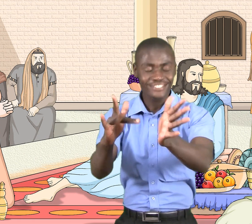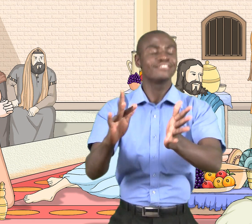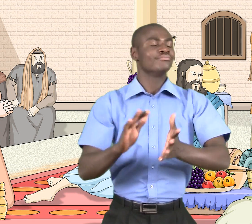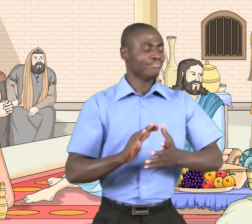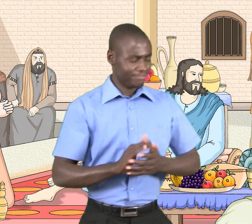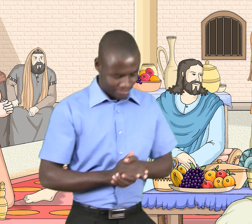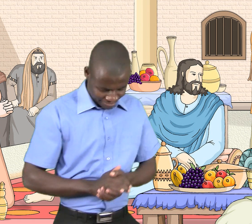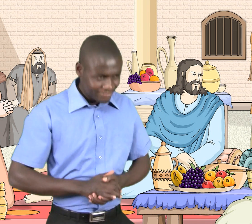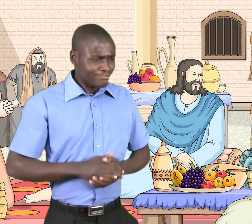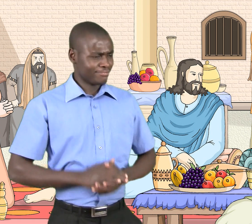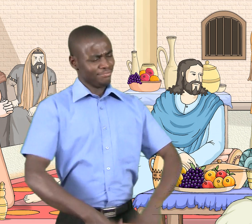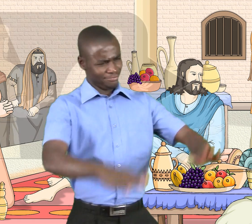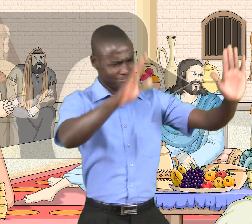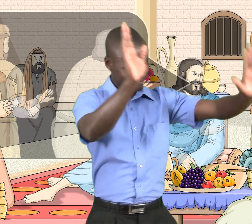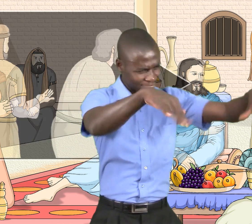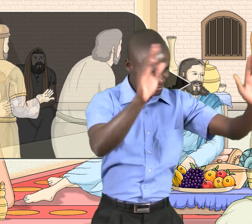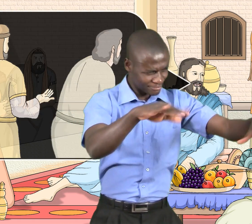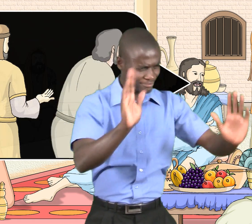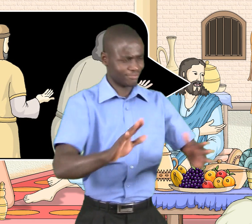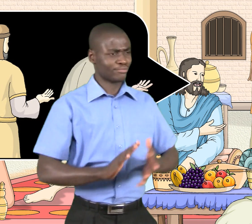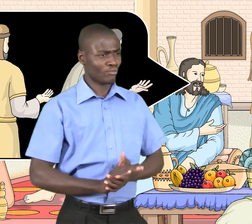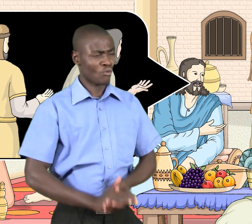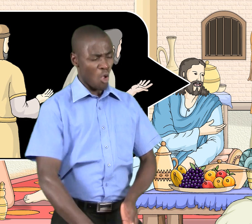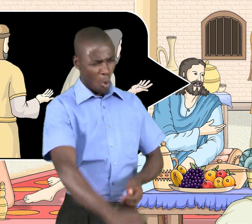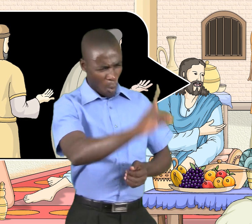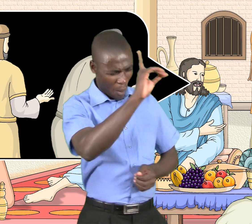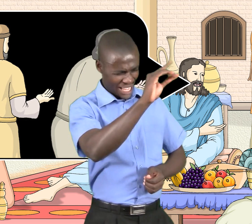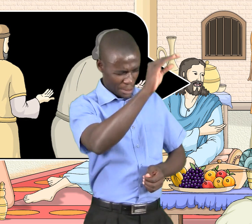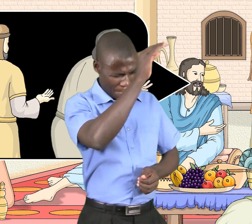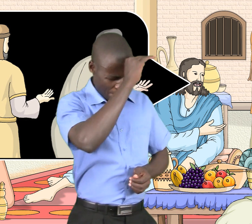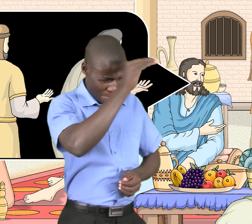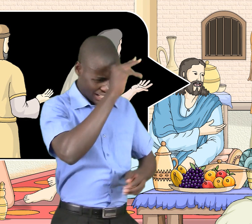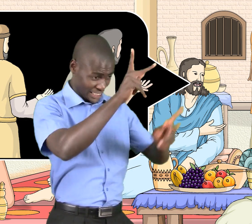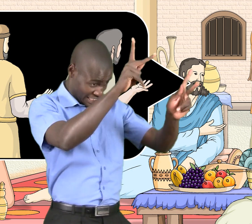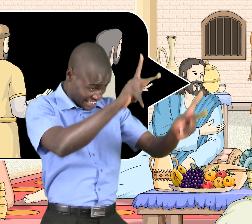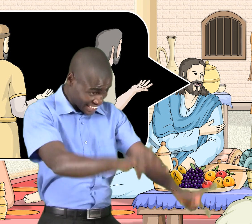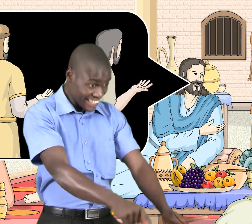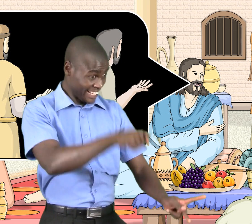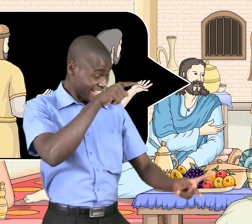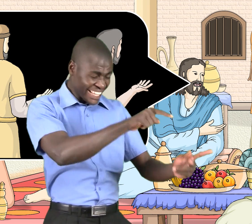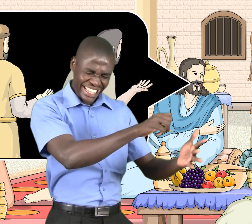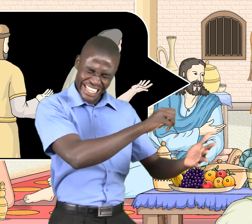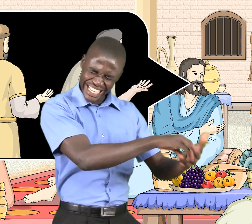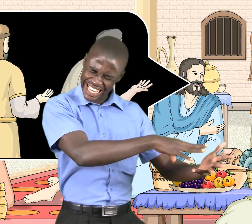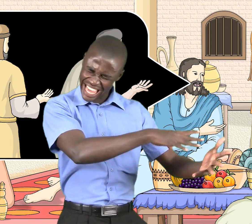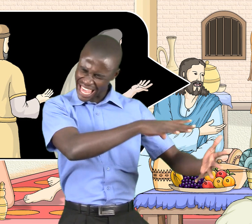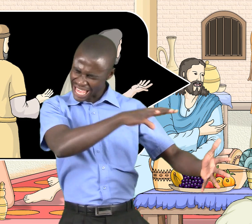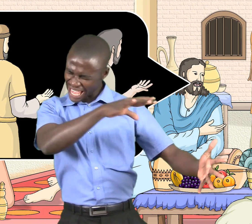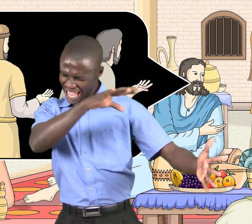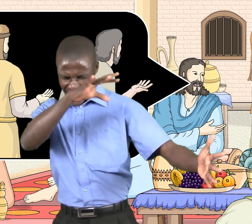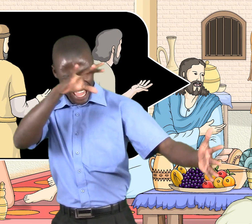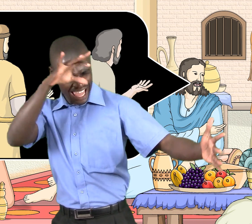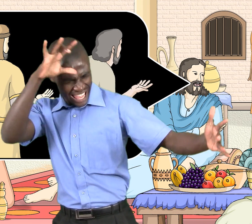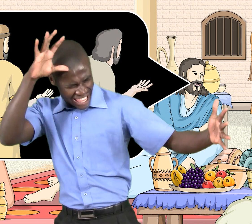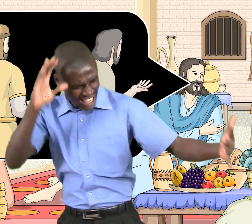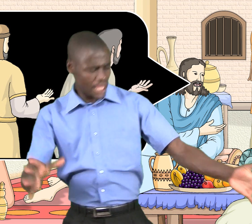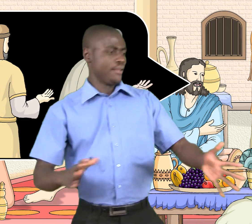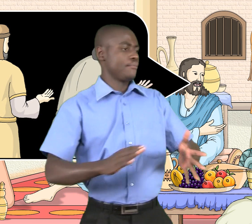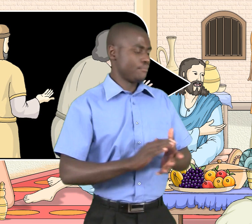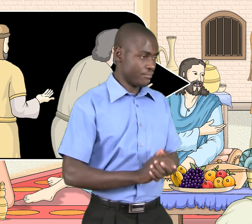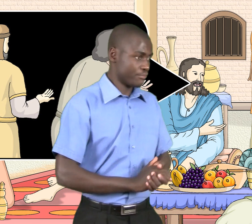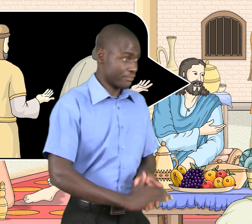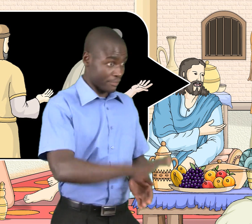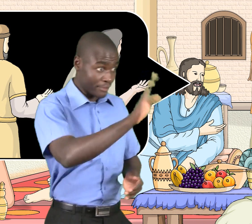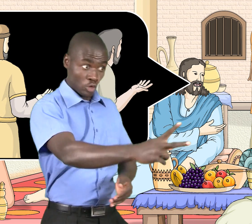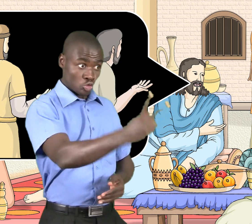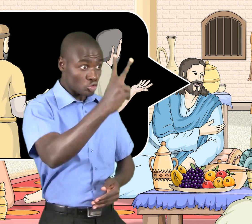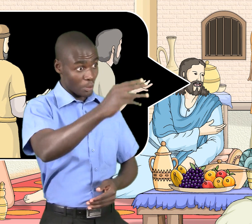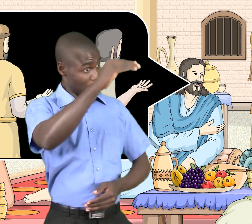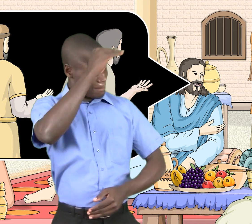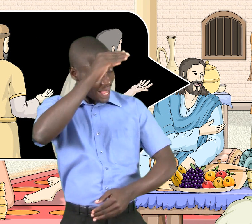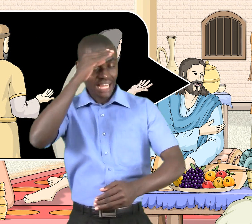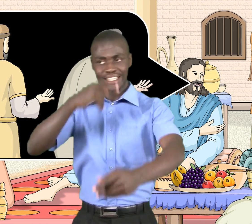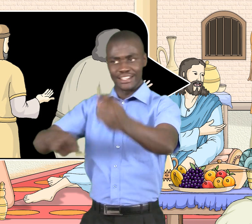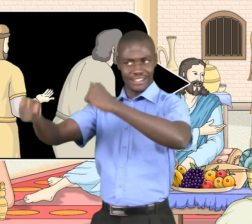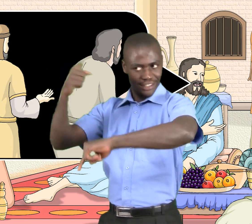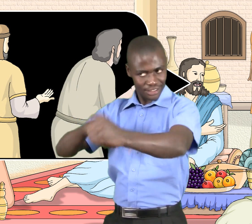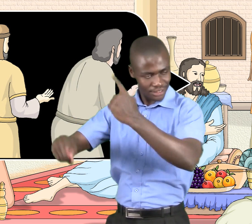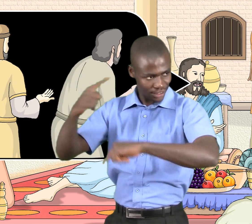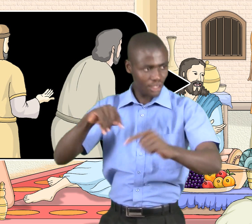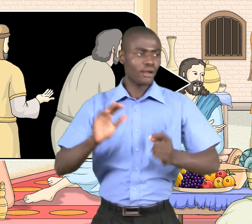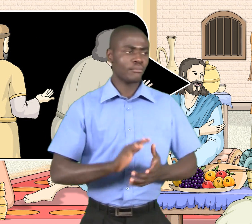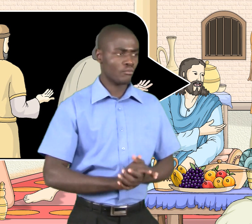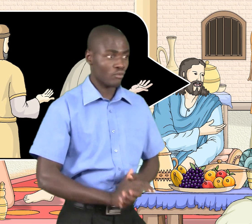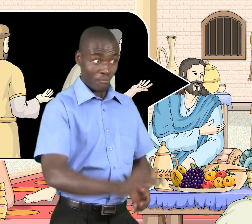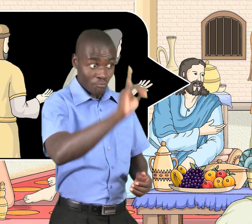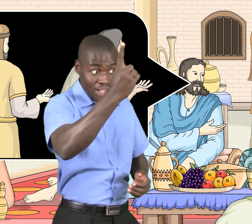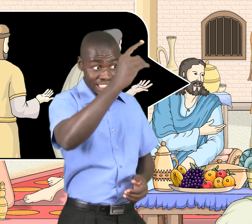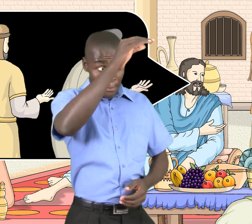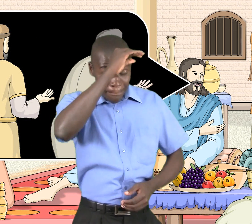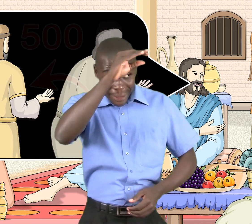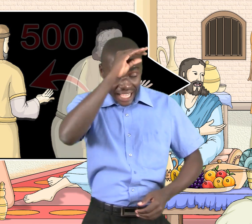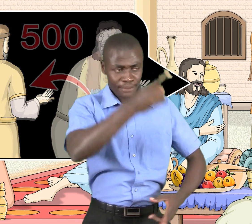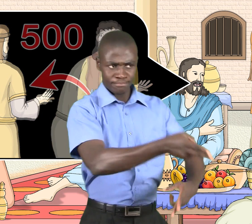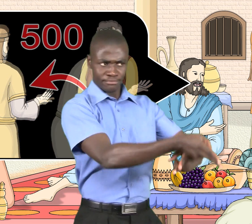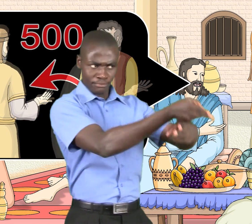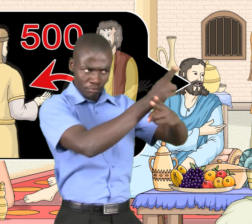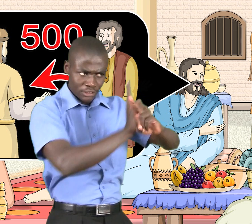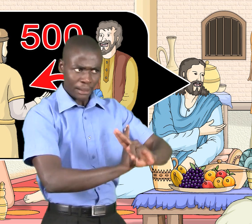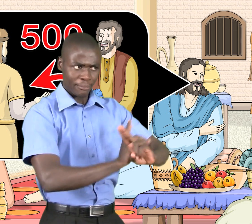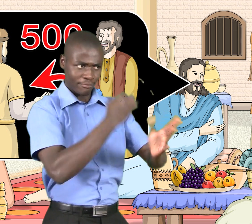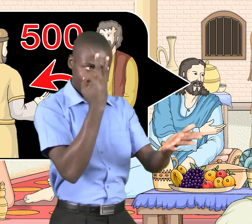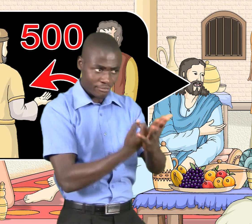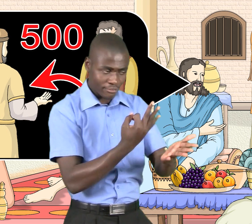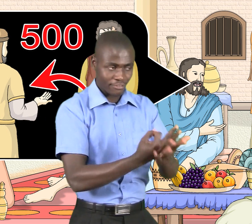“Two men were debtors to a certain moneylender.